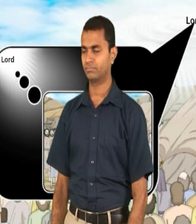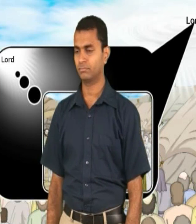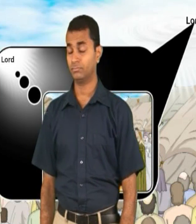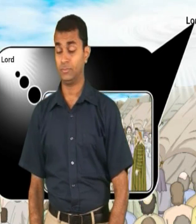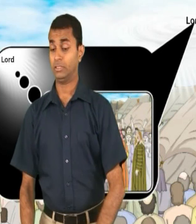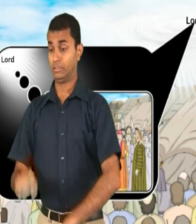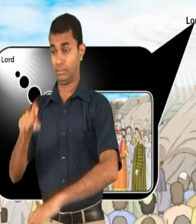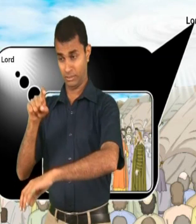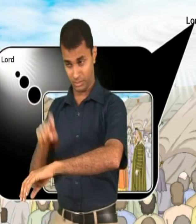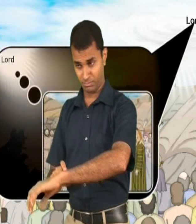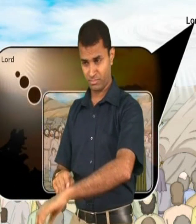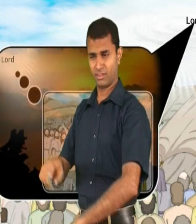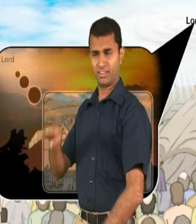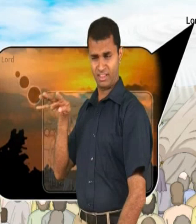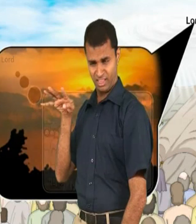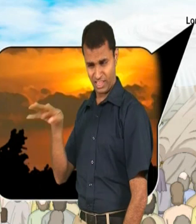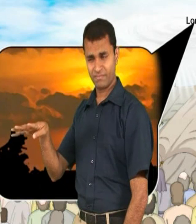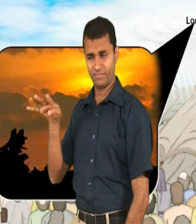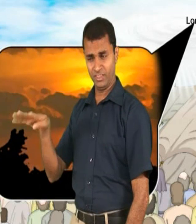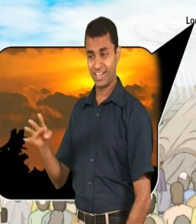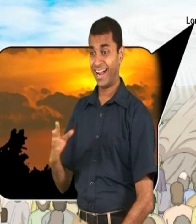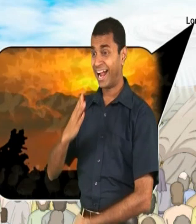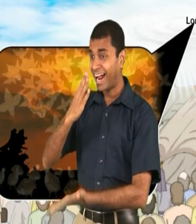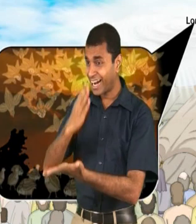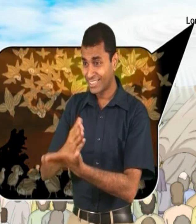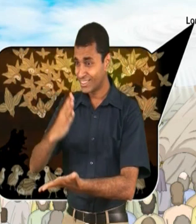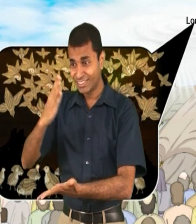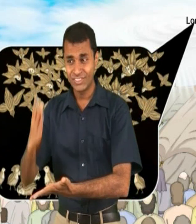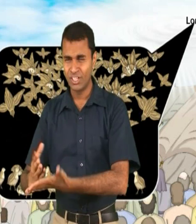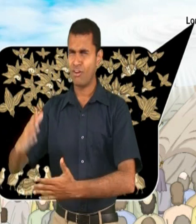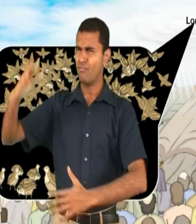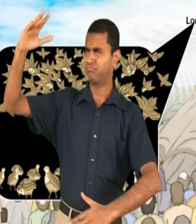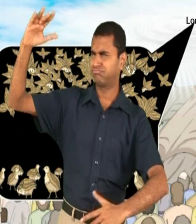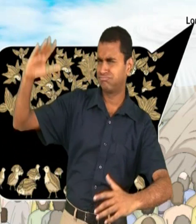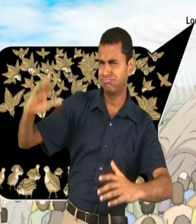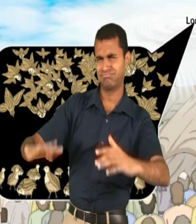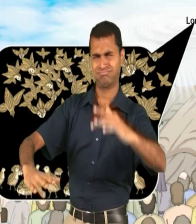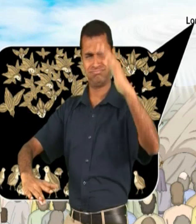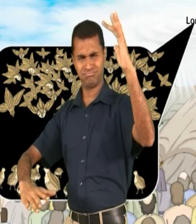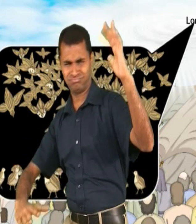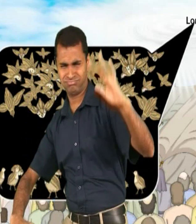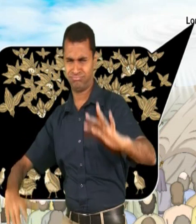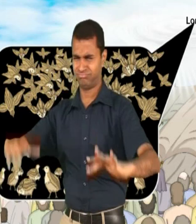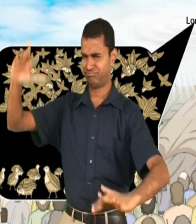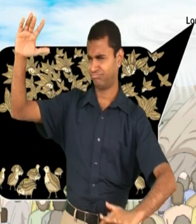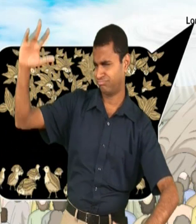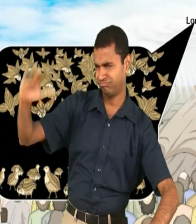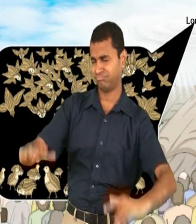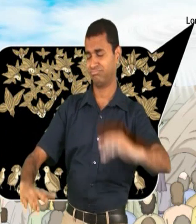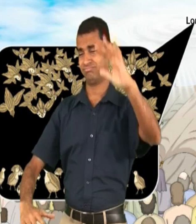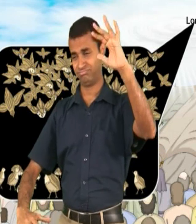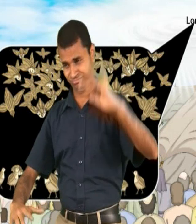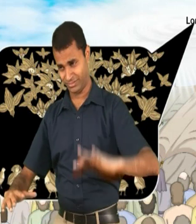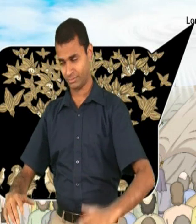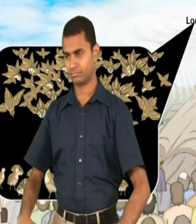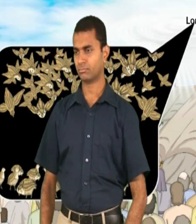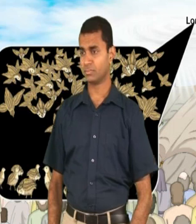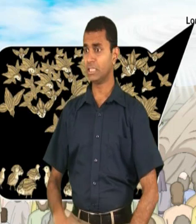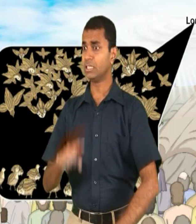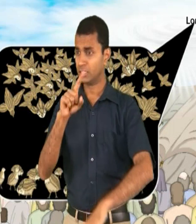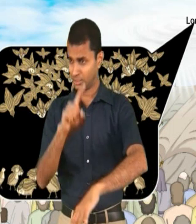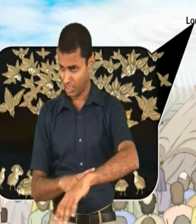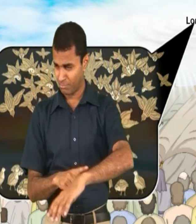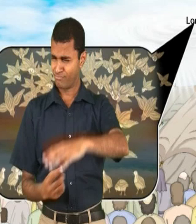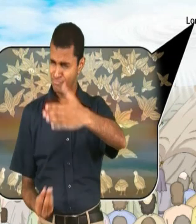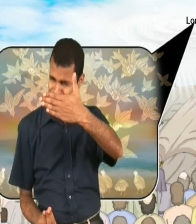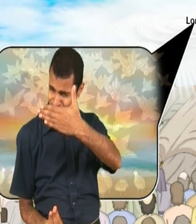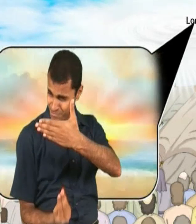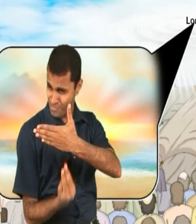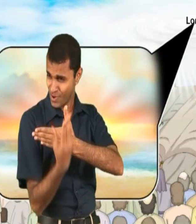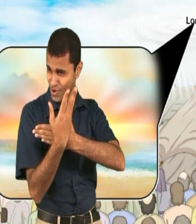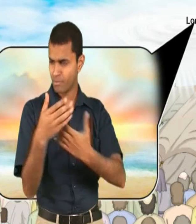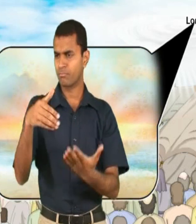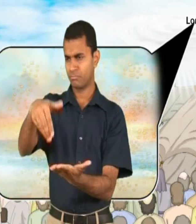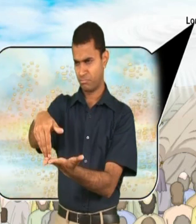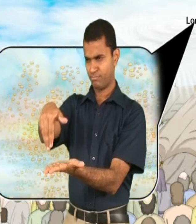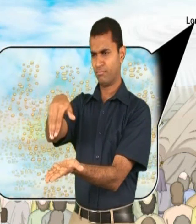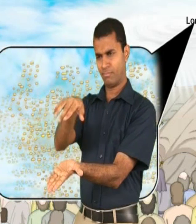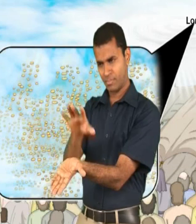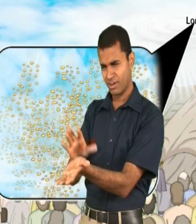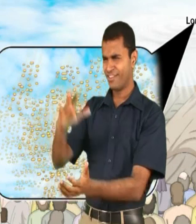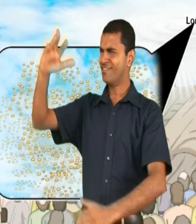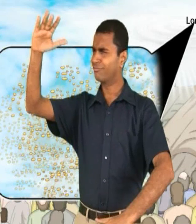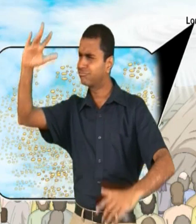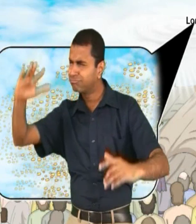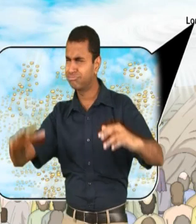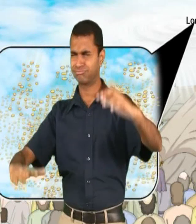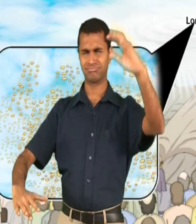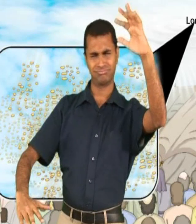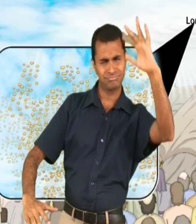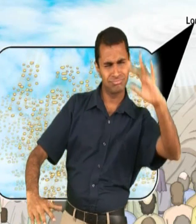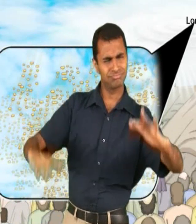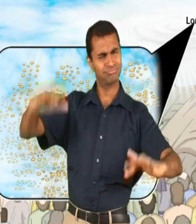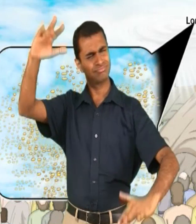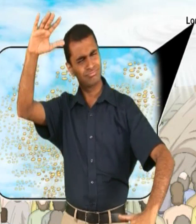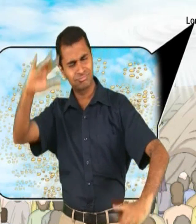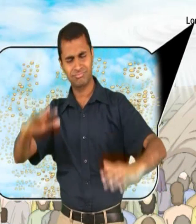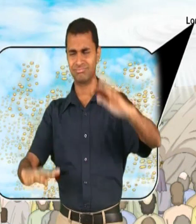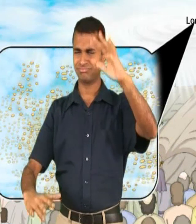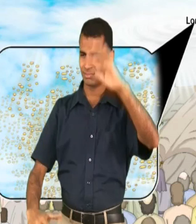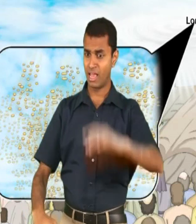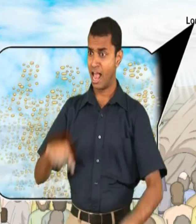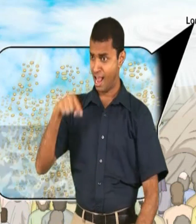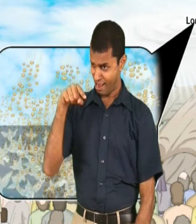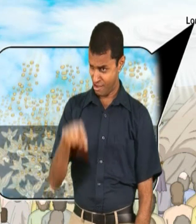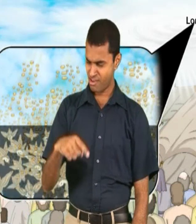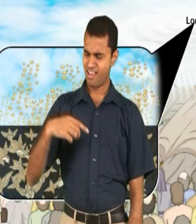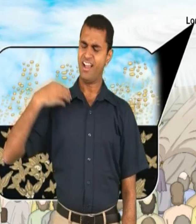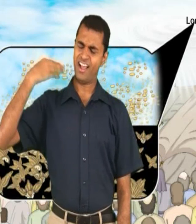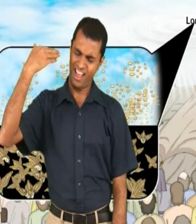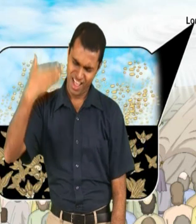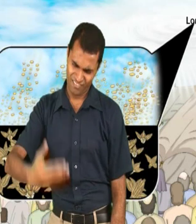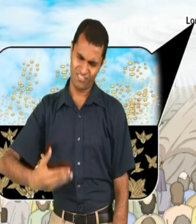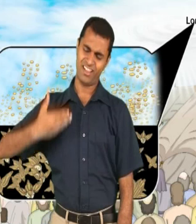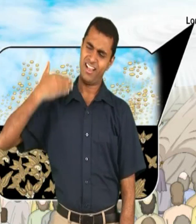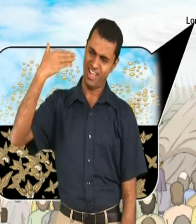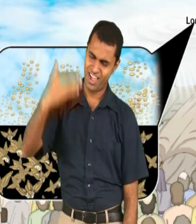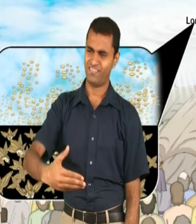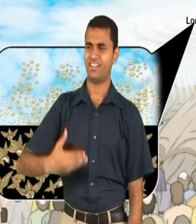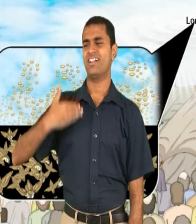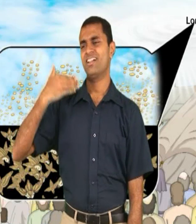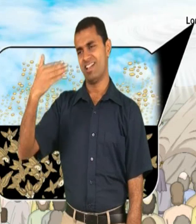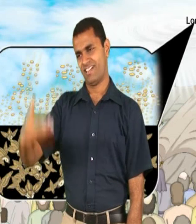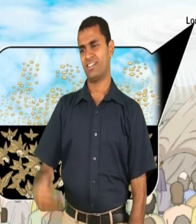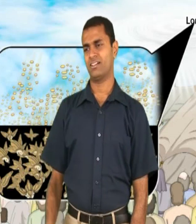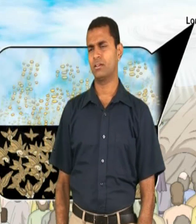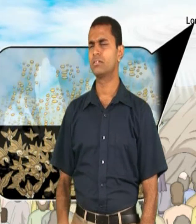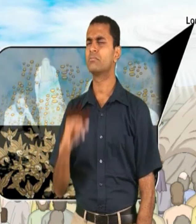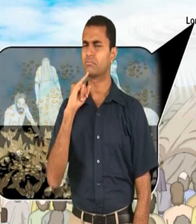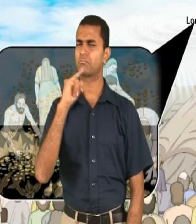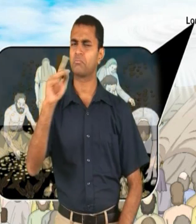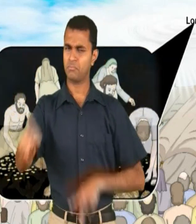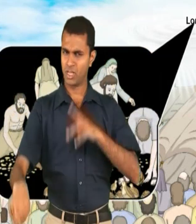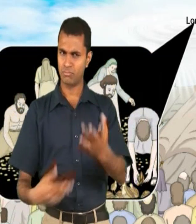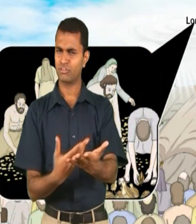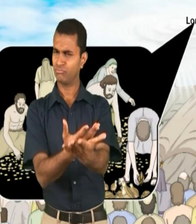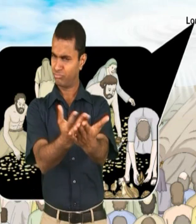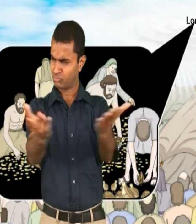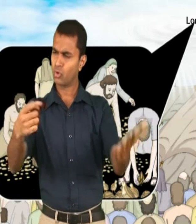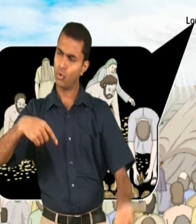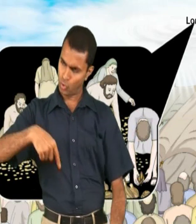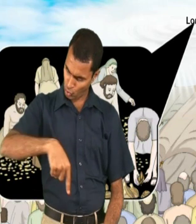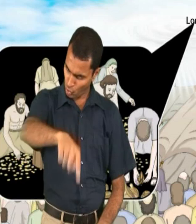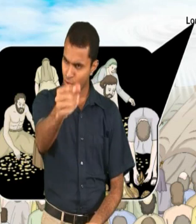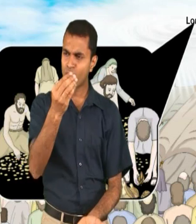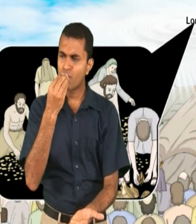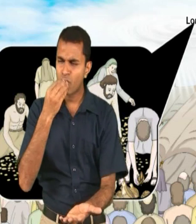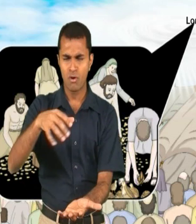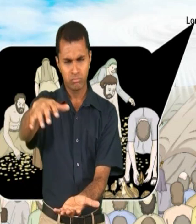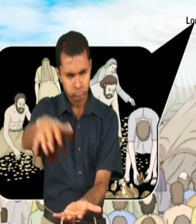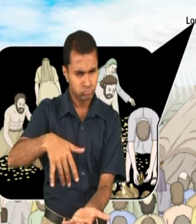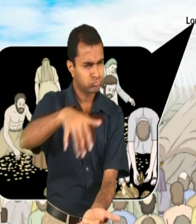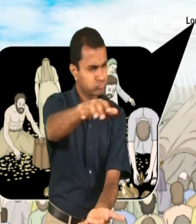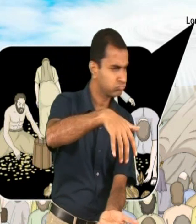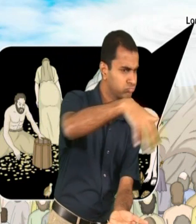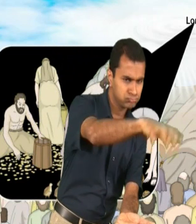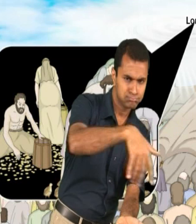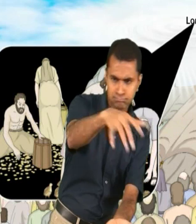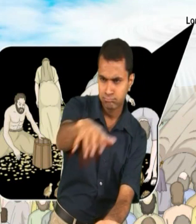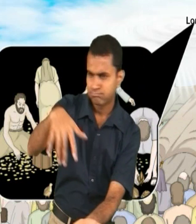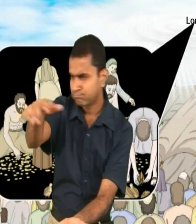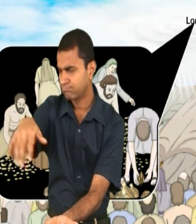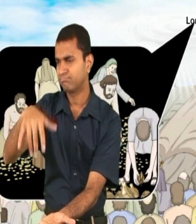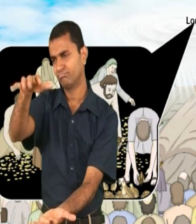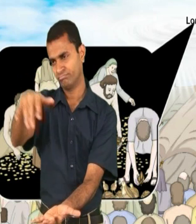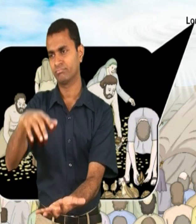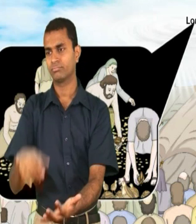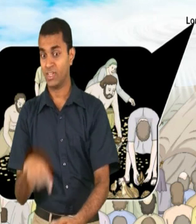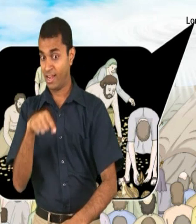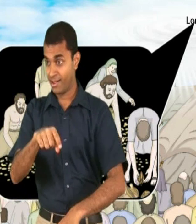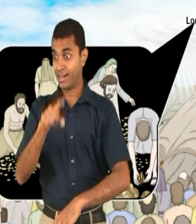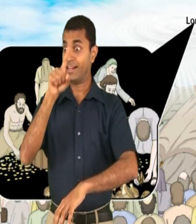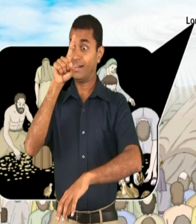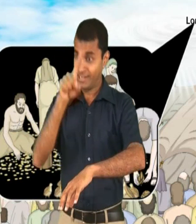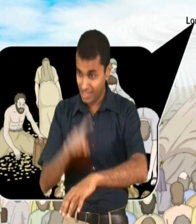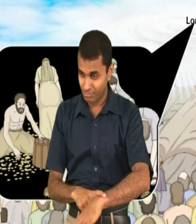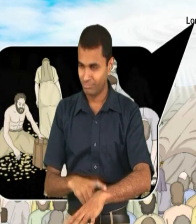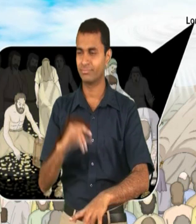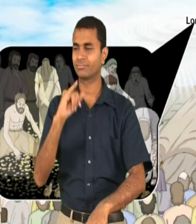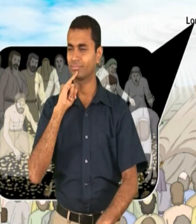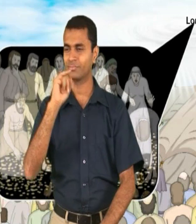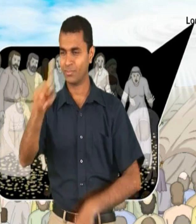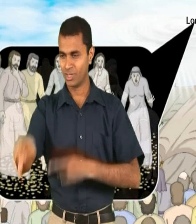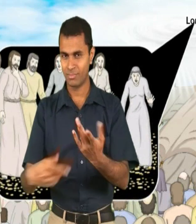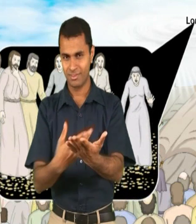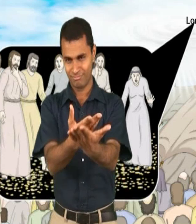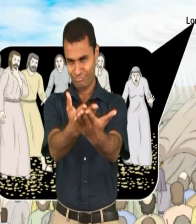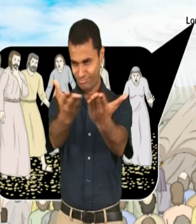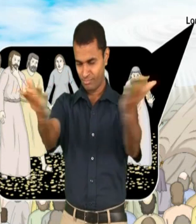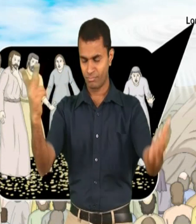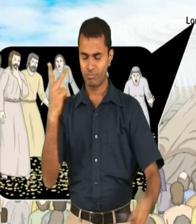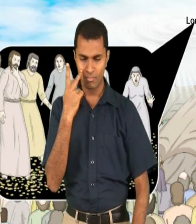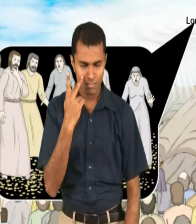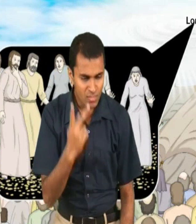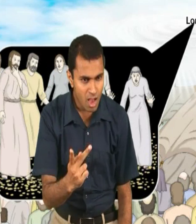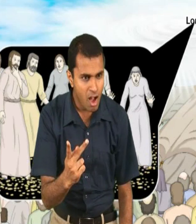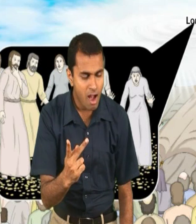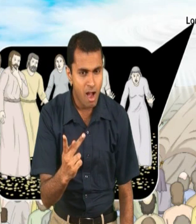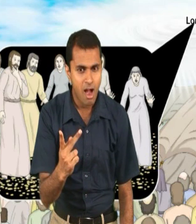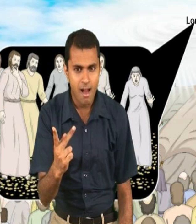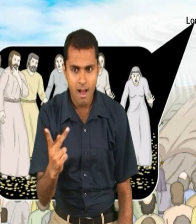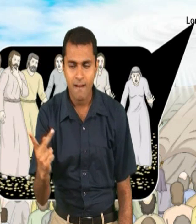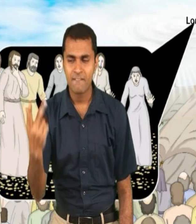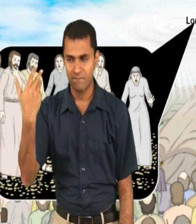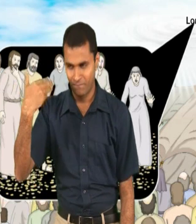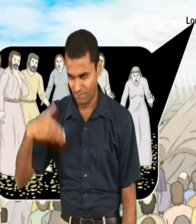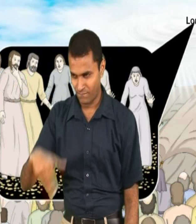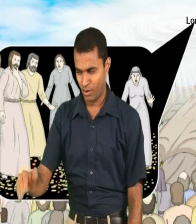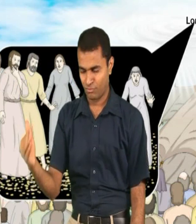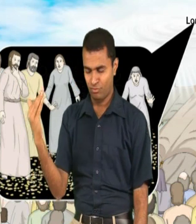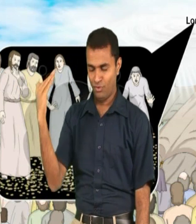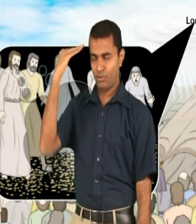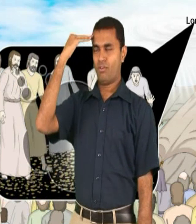Tell them, ‘At twilight you will eat meat, and in the morning you will be filled with bread.